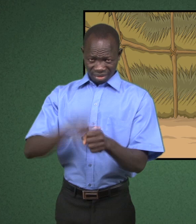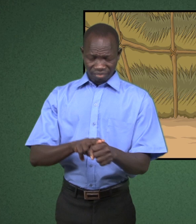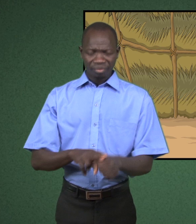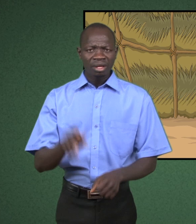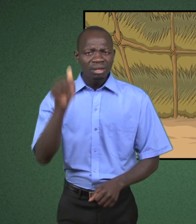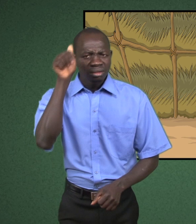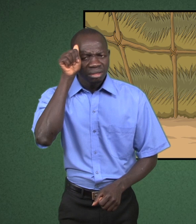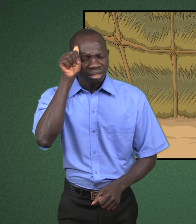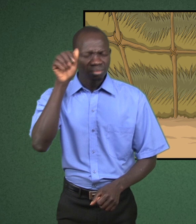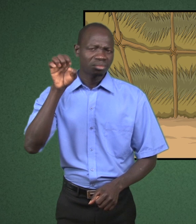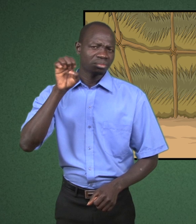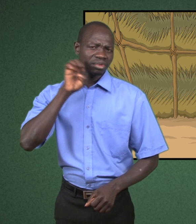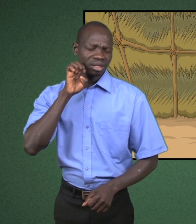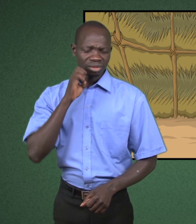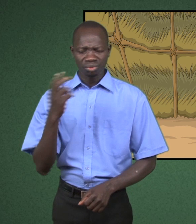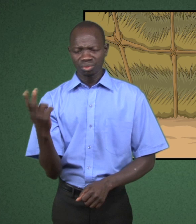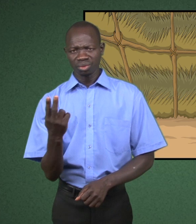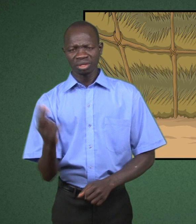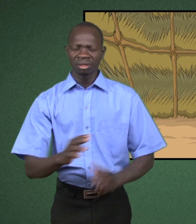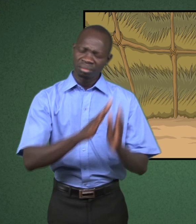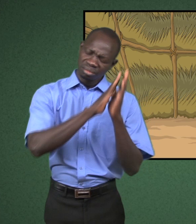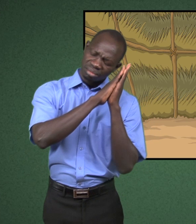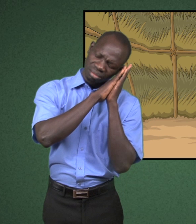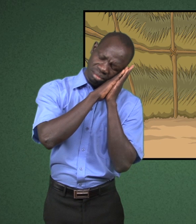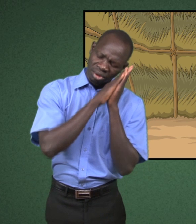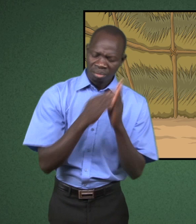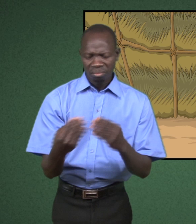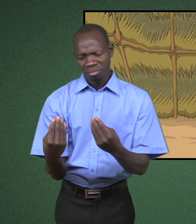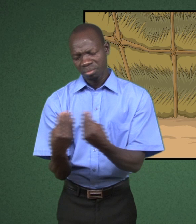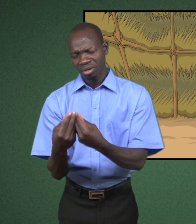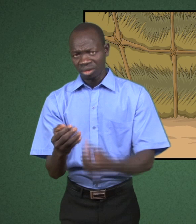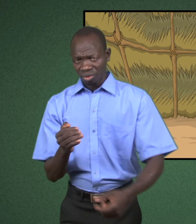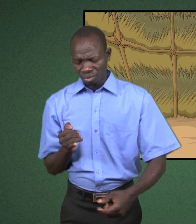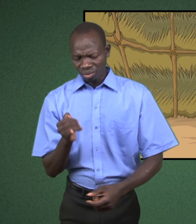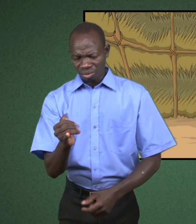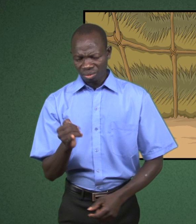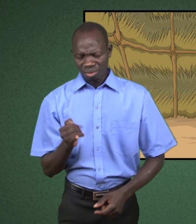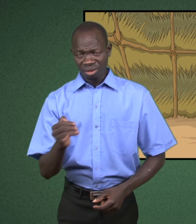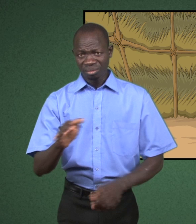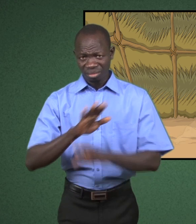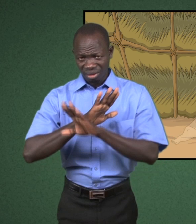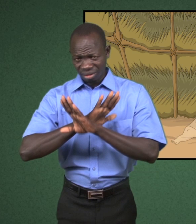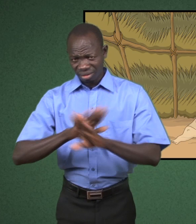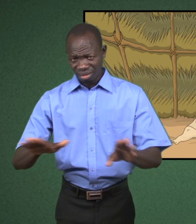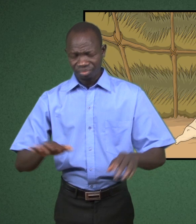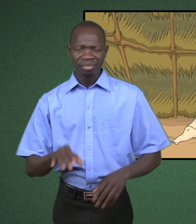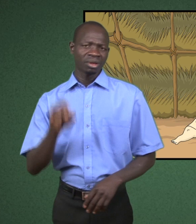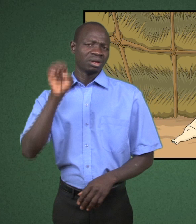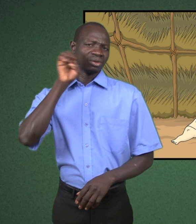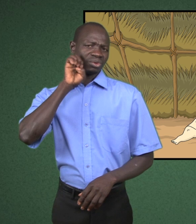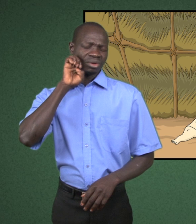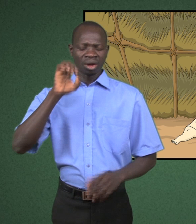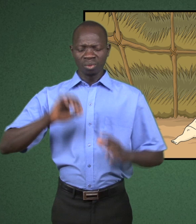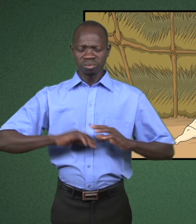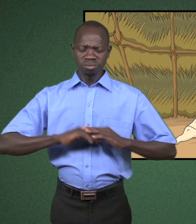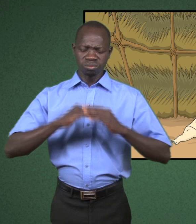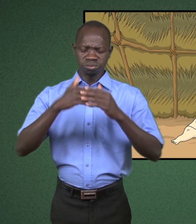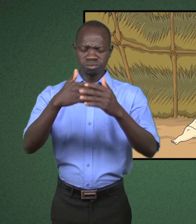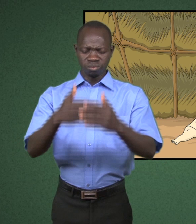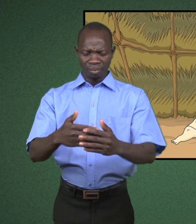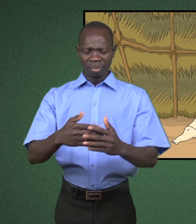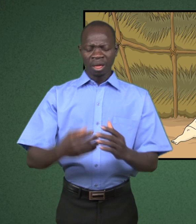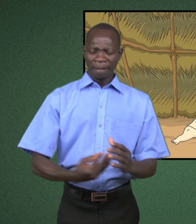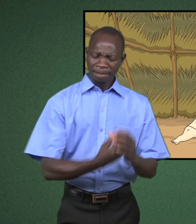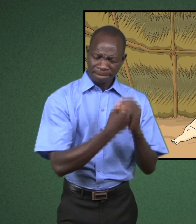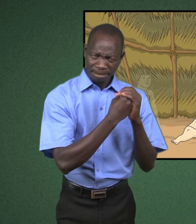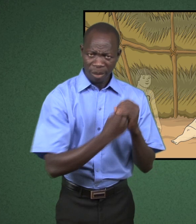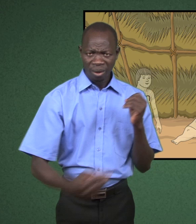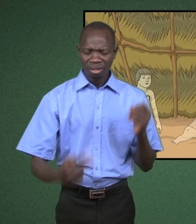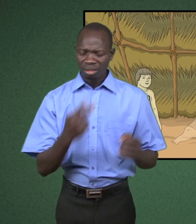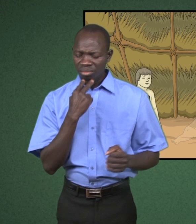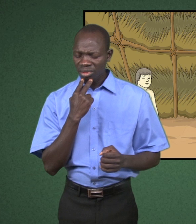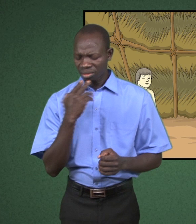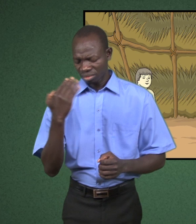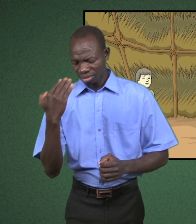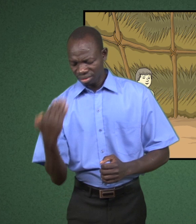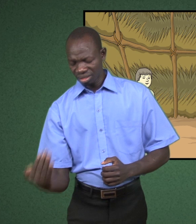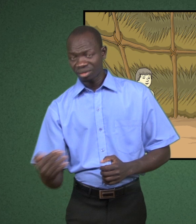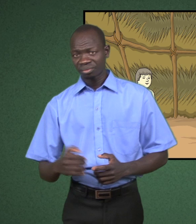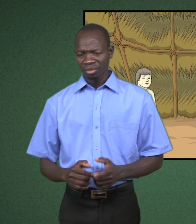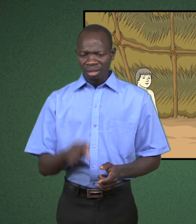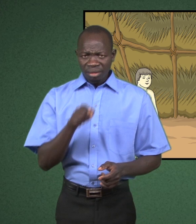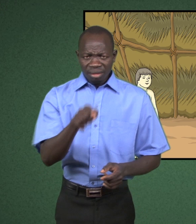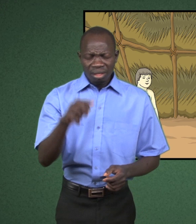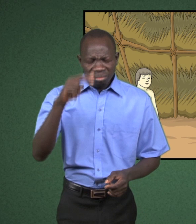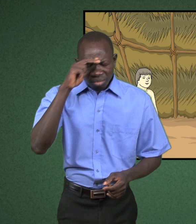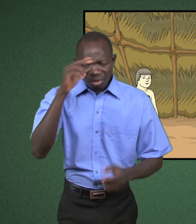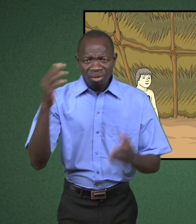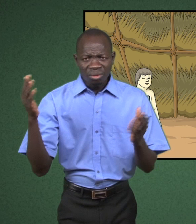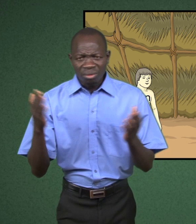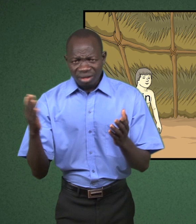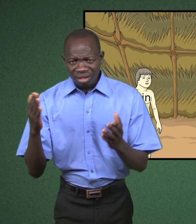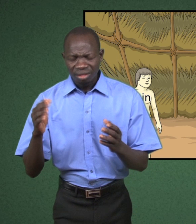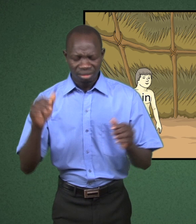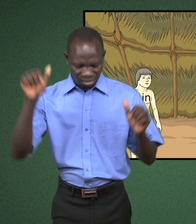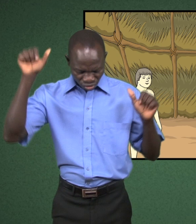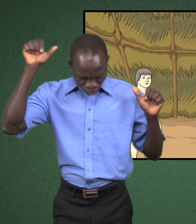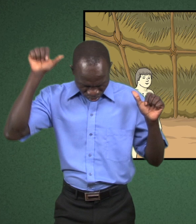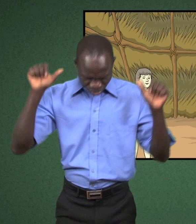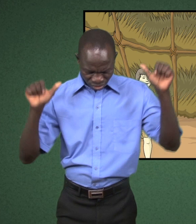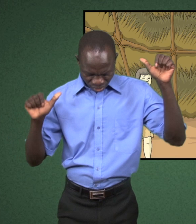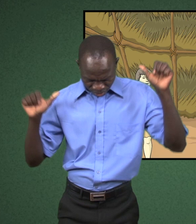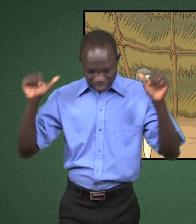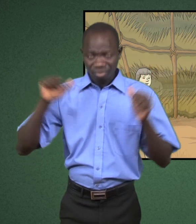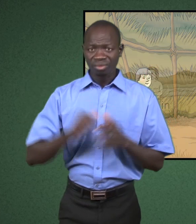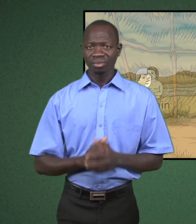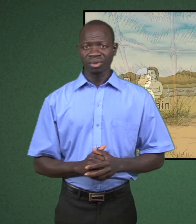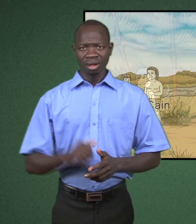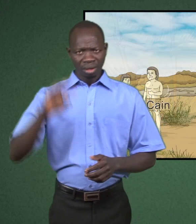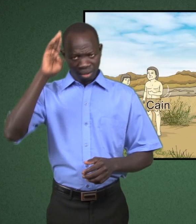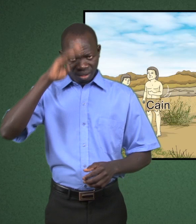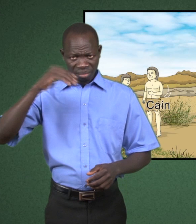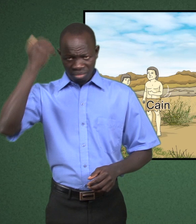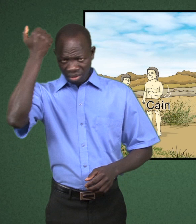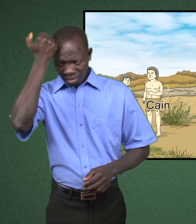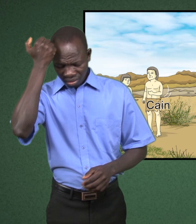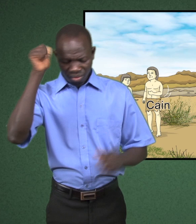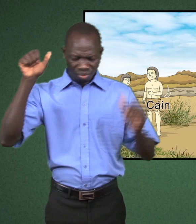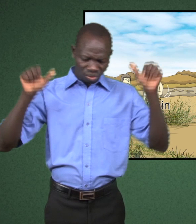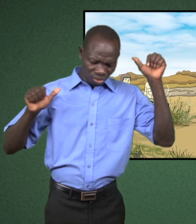Later she gave birth to Cain’s brother Abel.